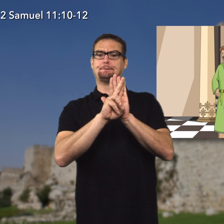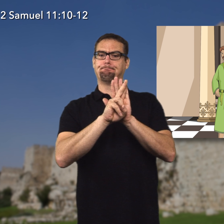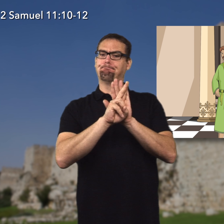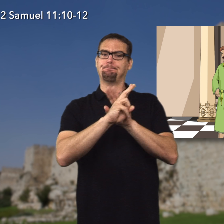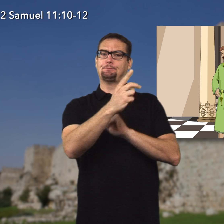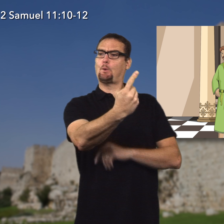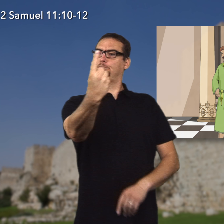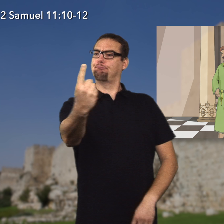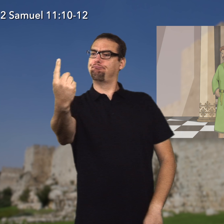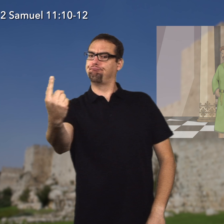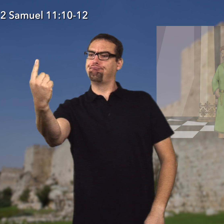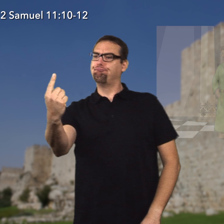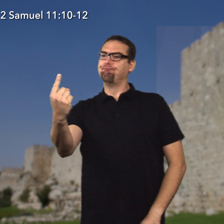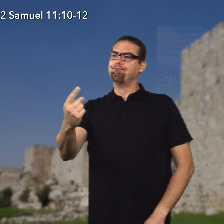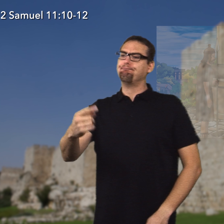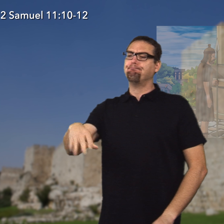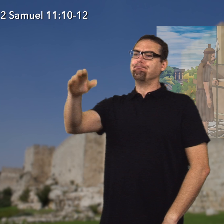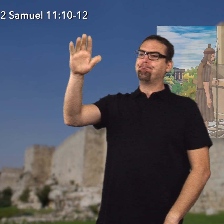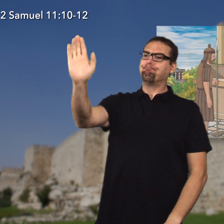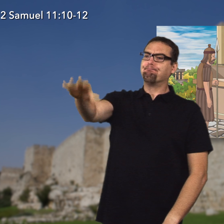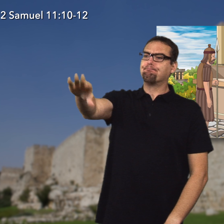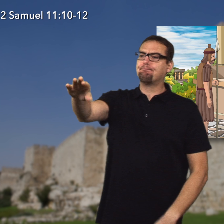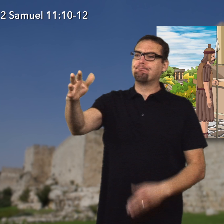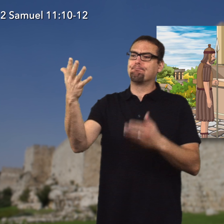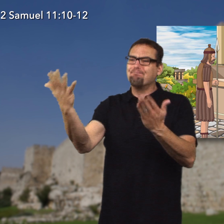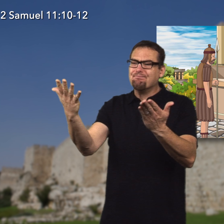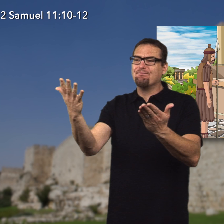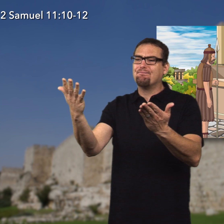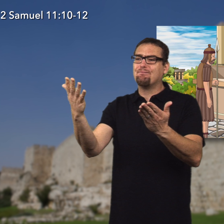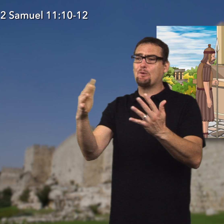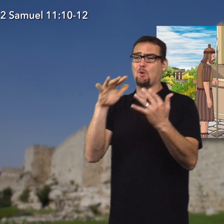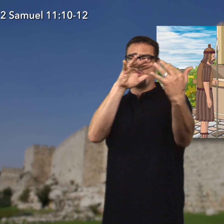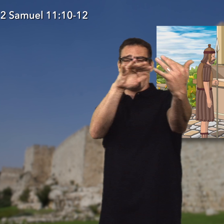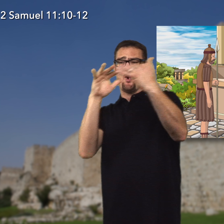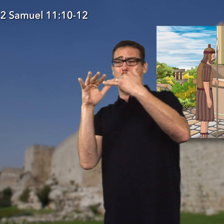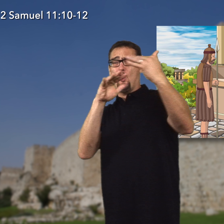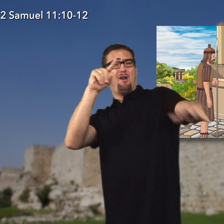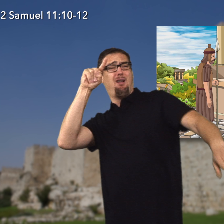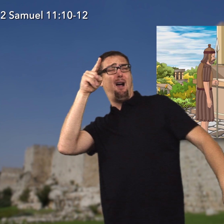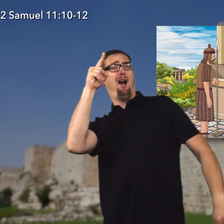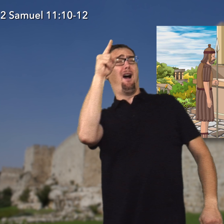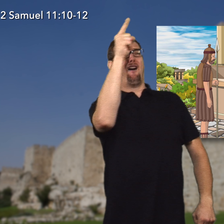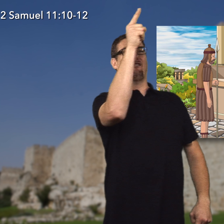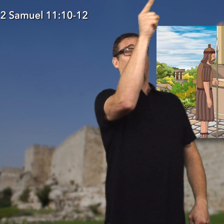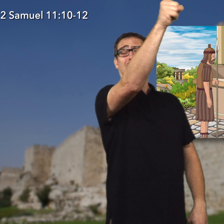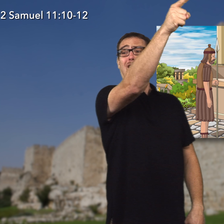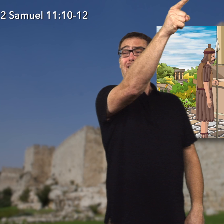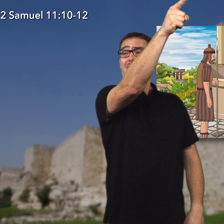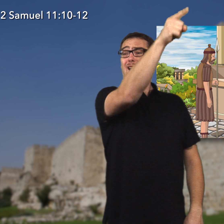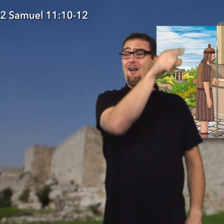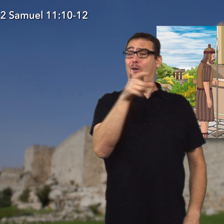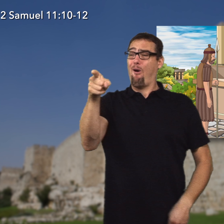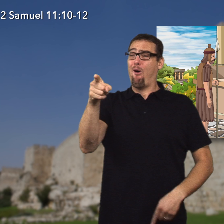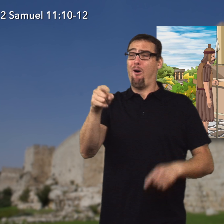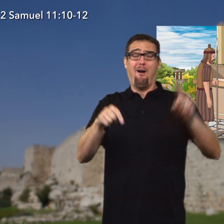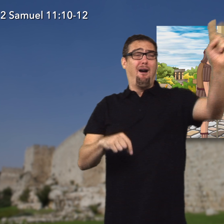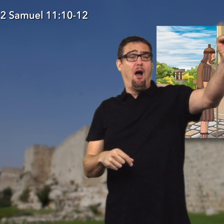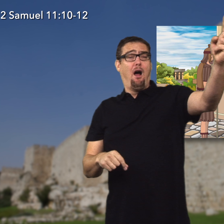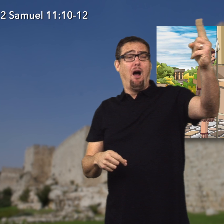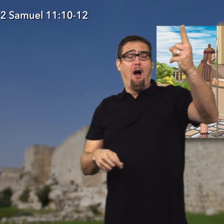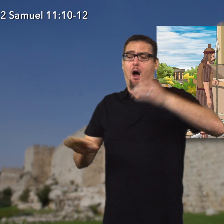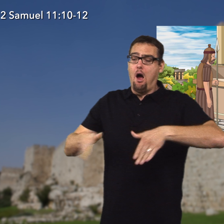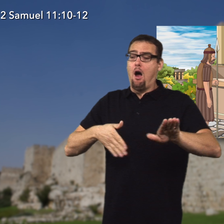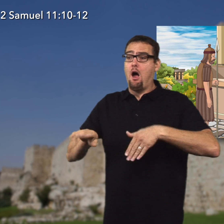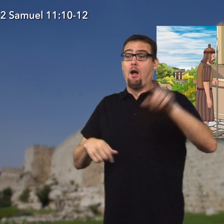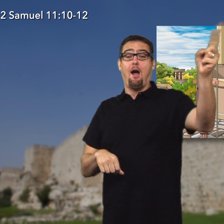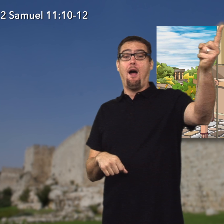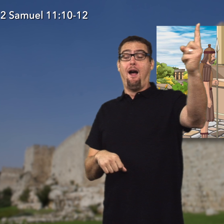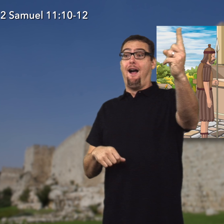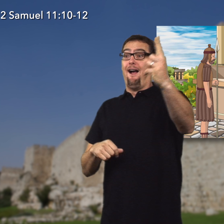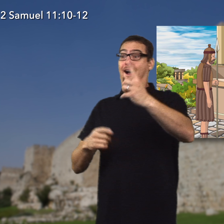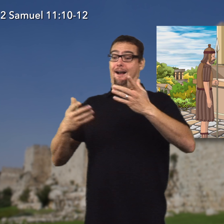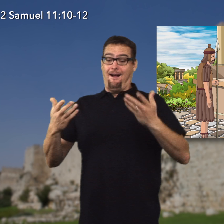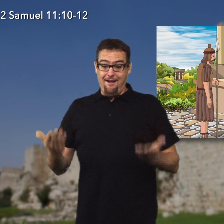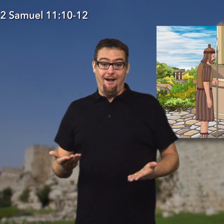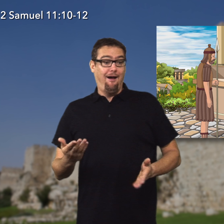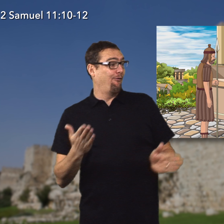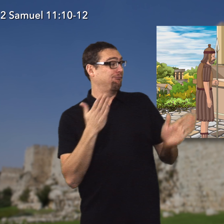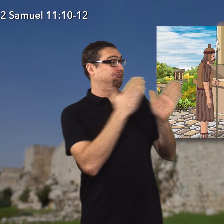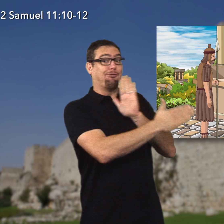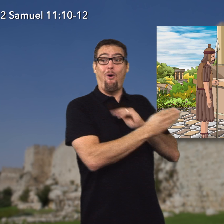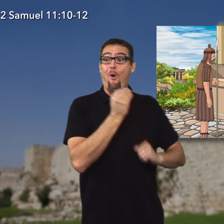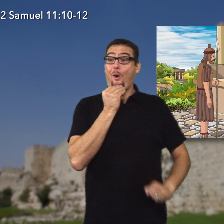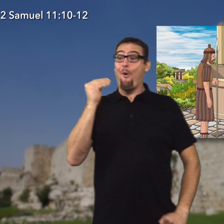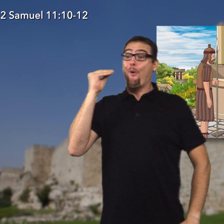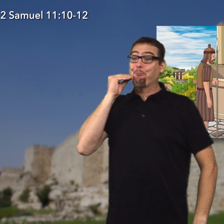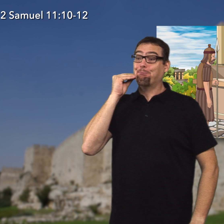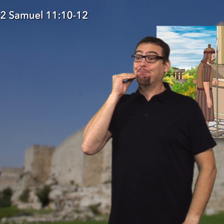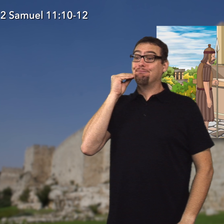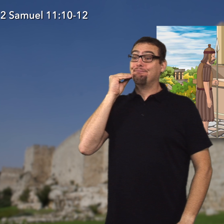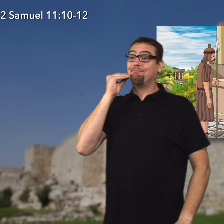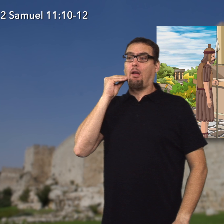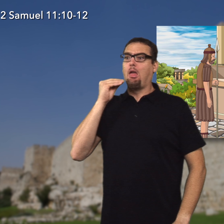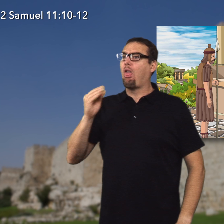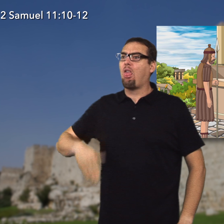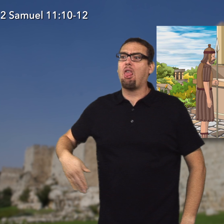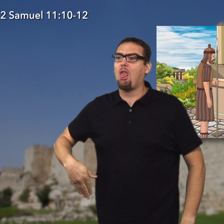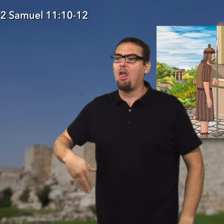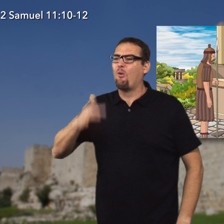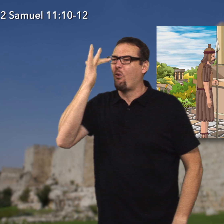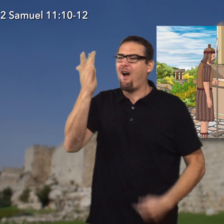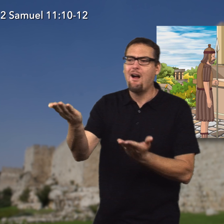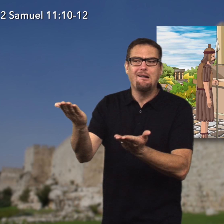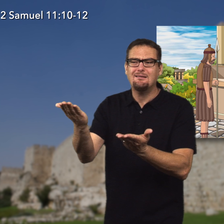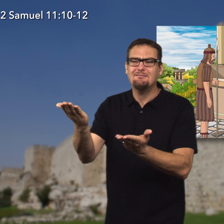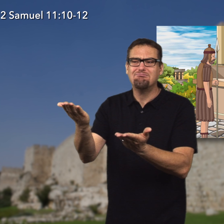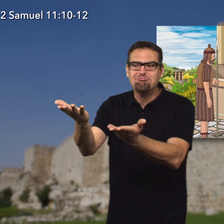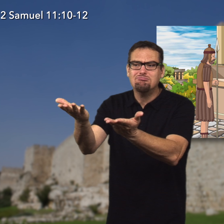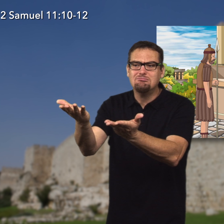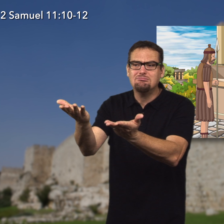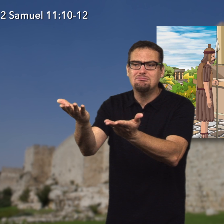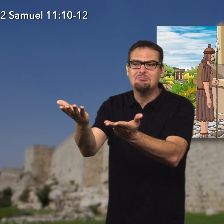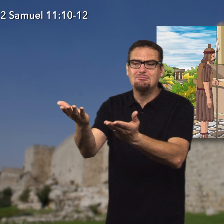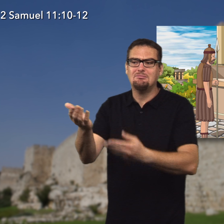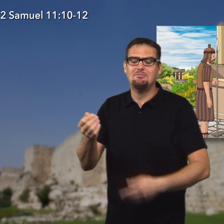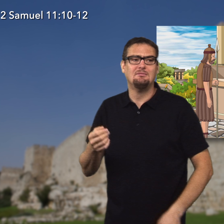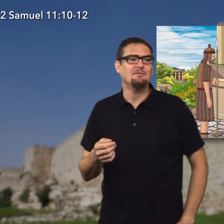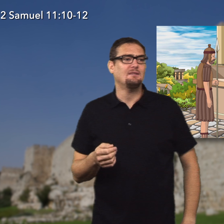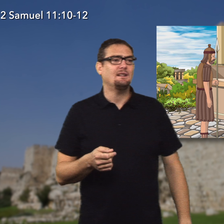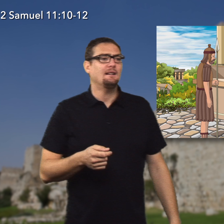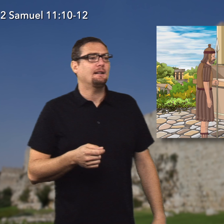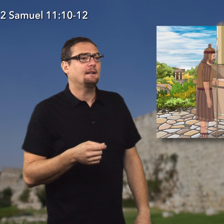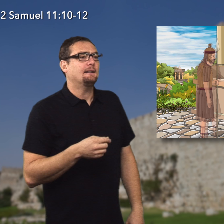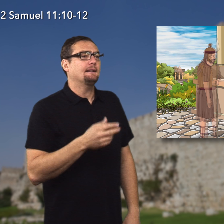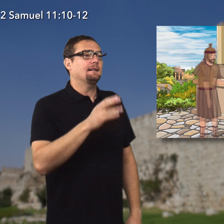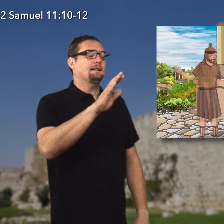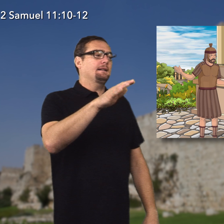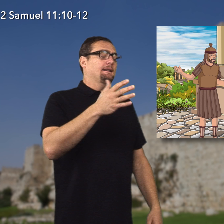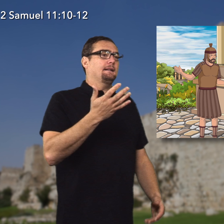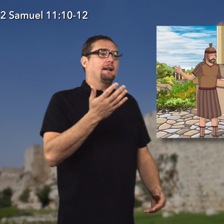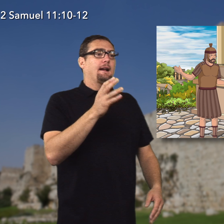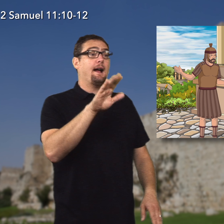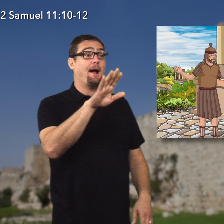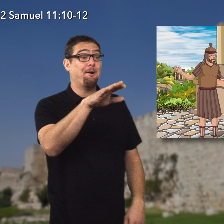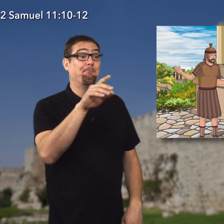“Haven’t you just arrived from a journey?” David asked Uriah. “Why didn’t you go home?”